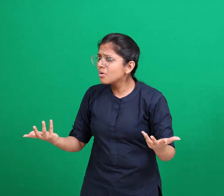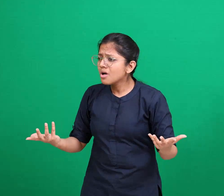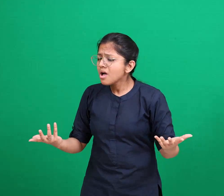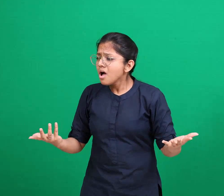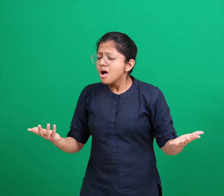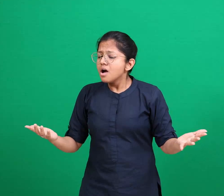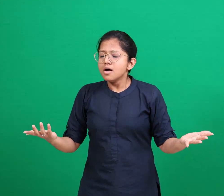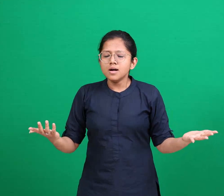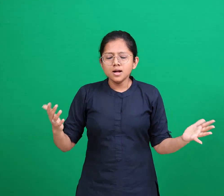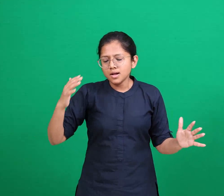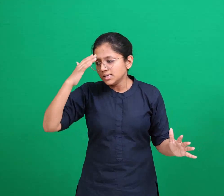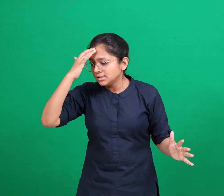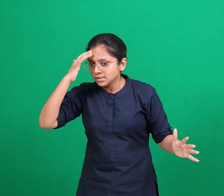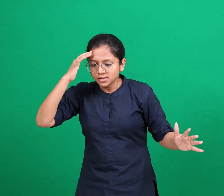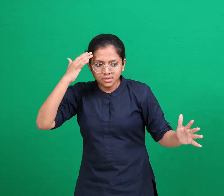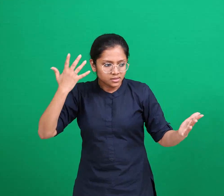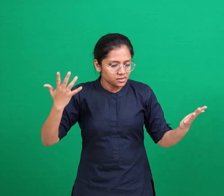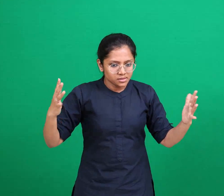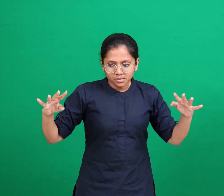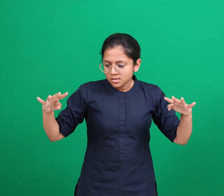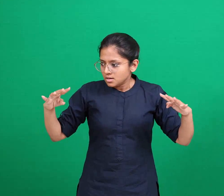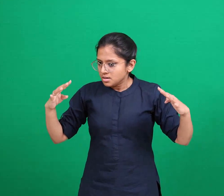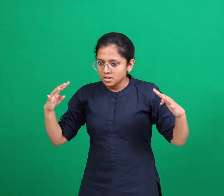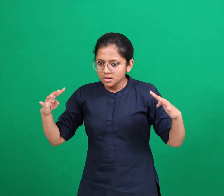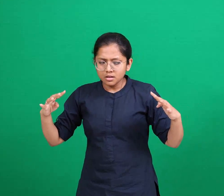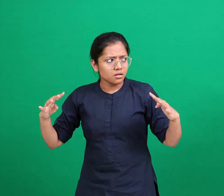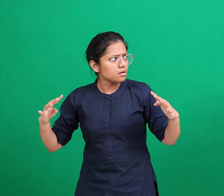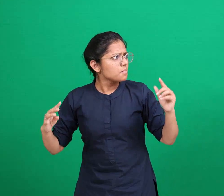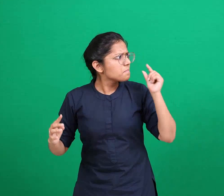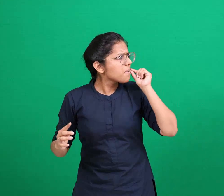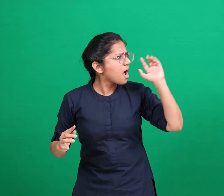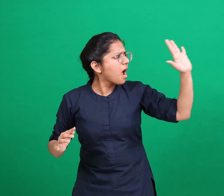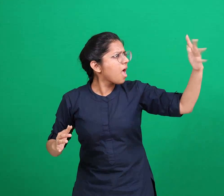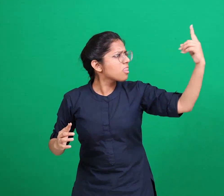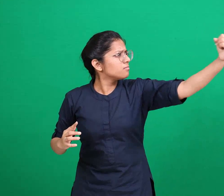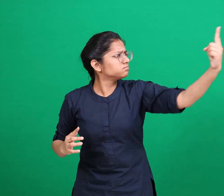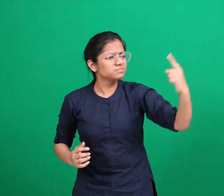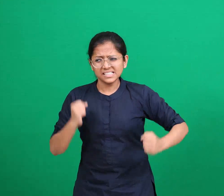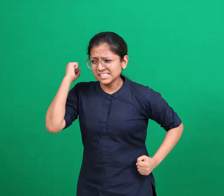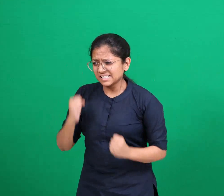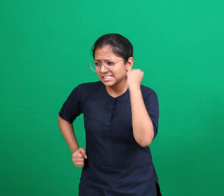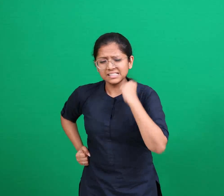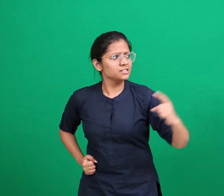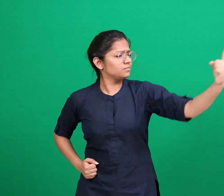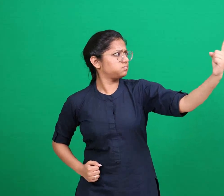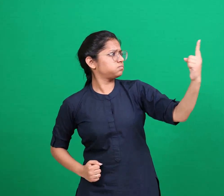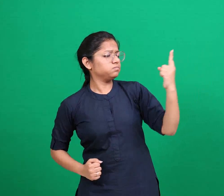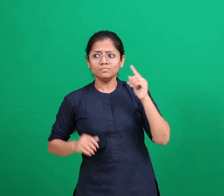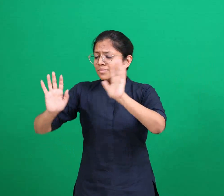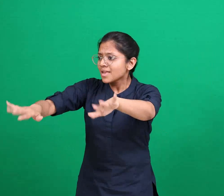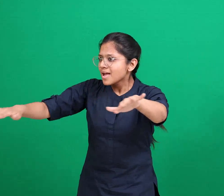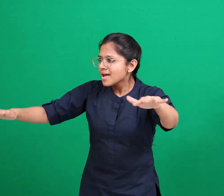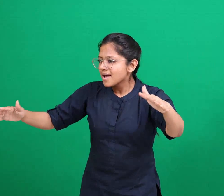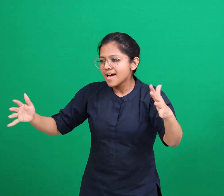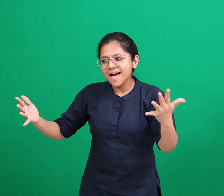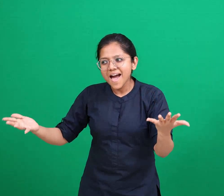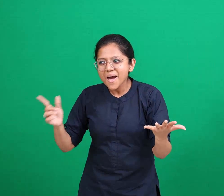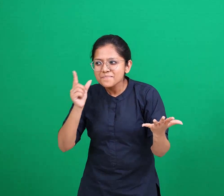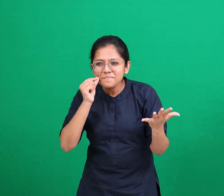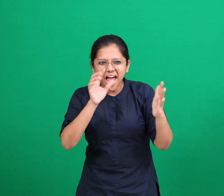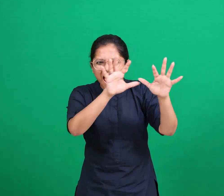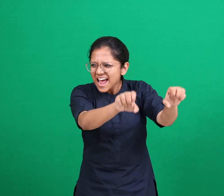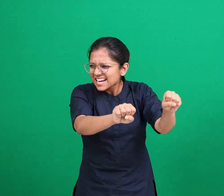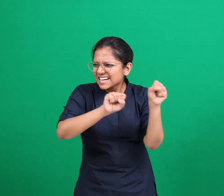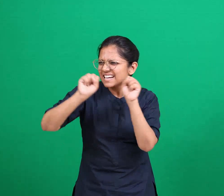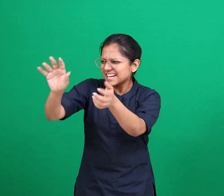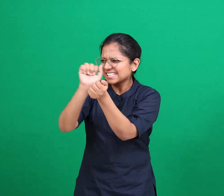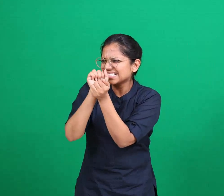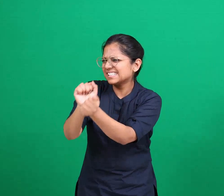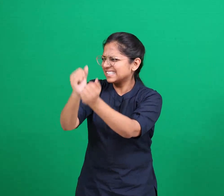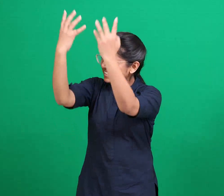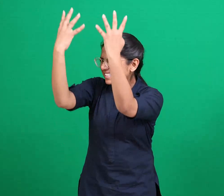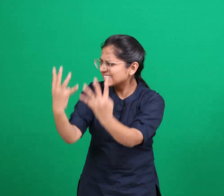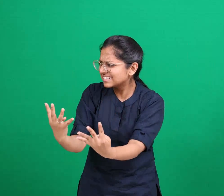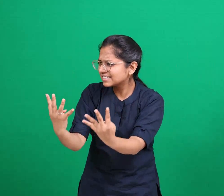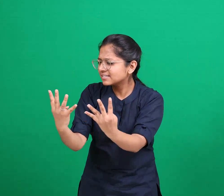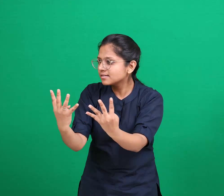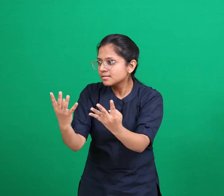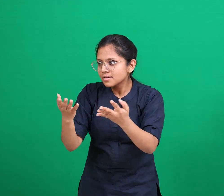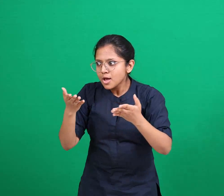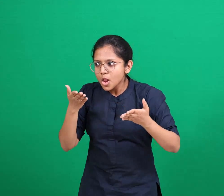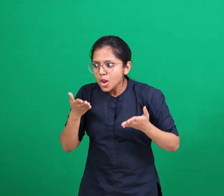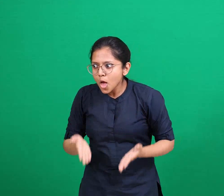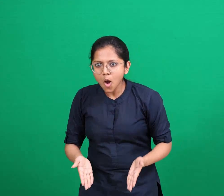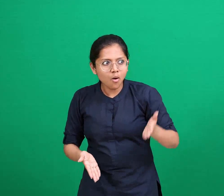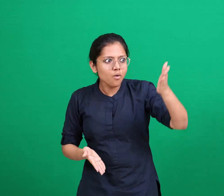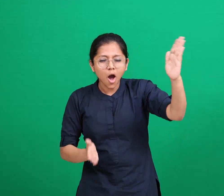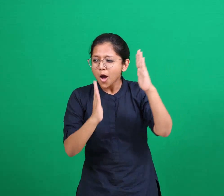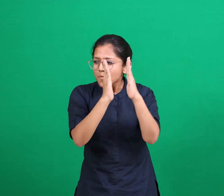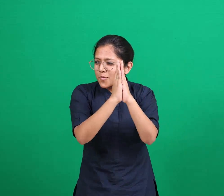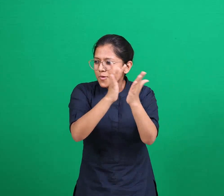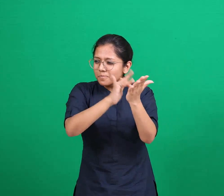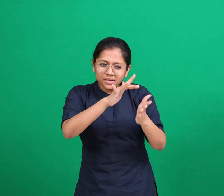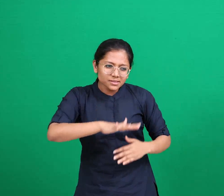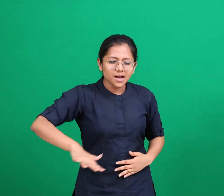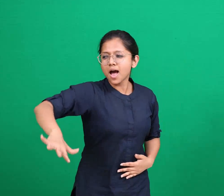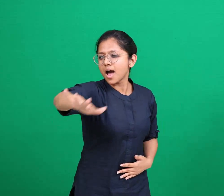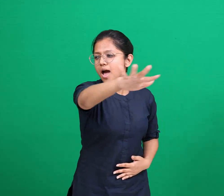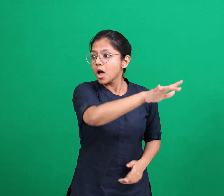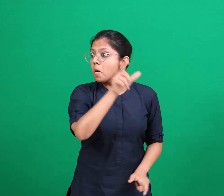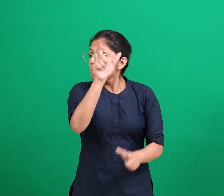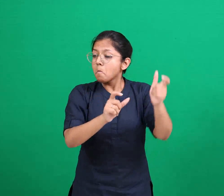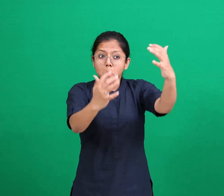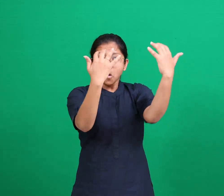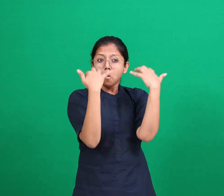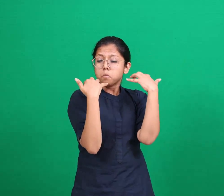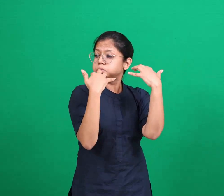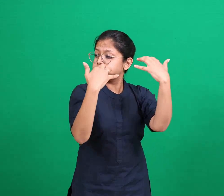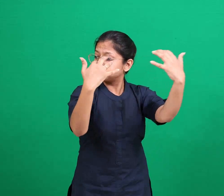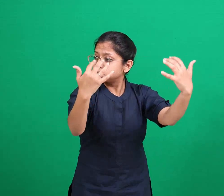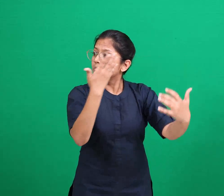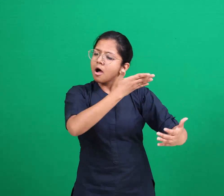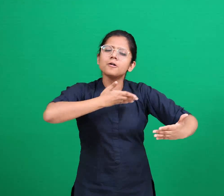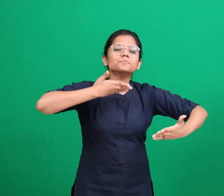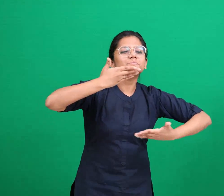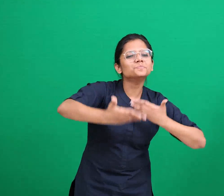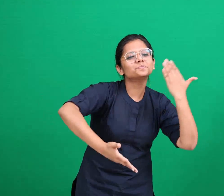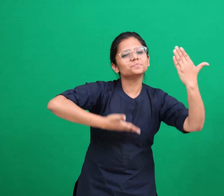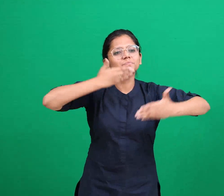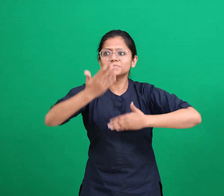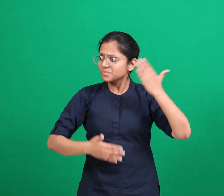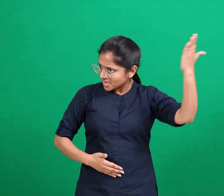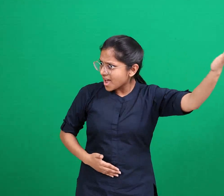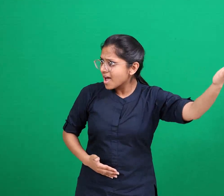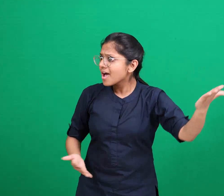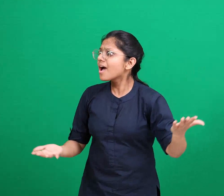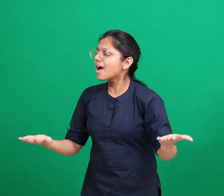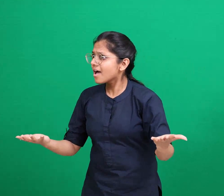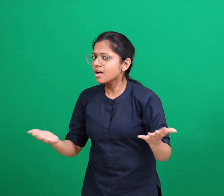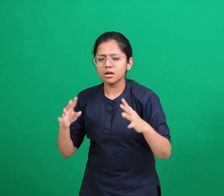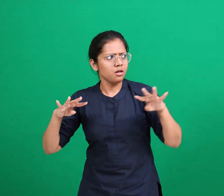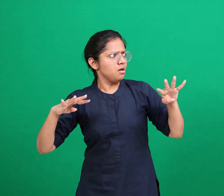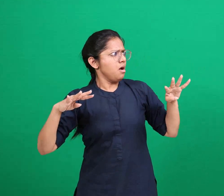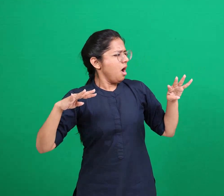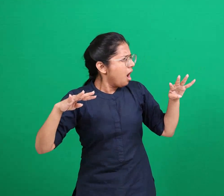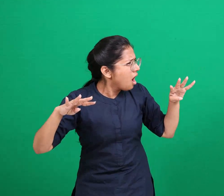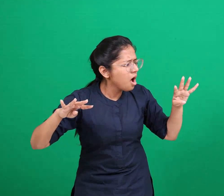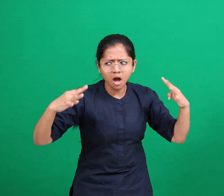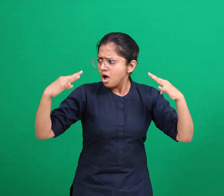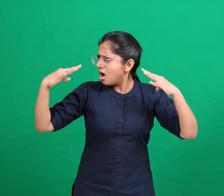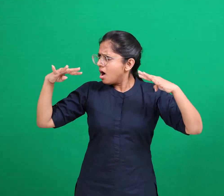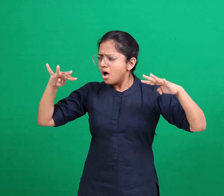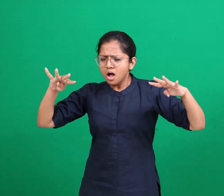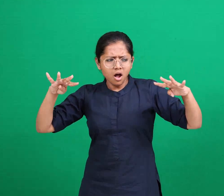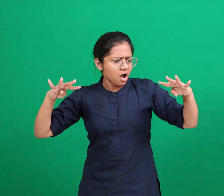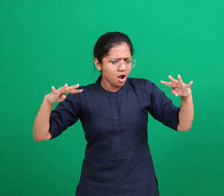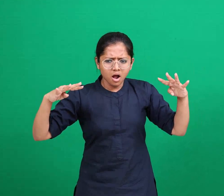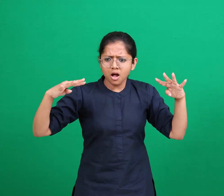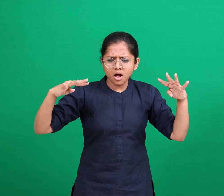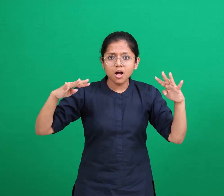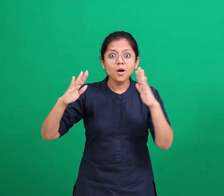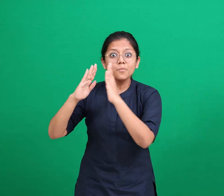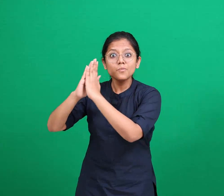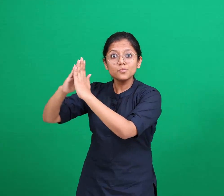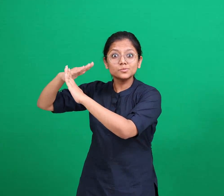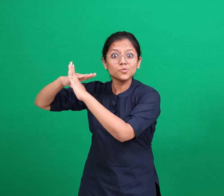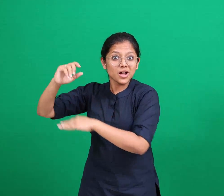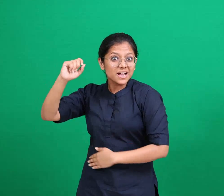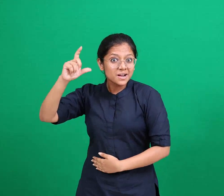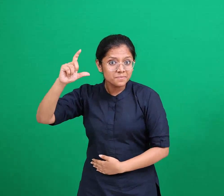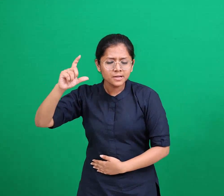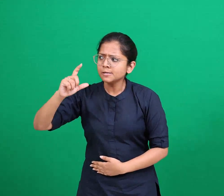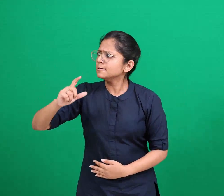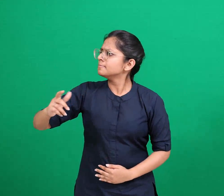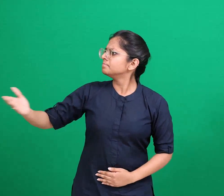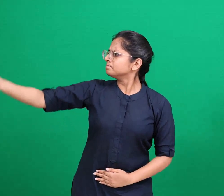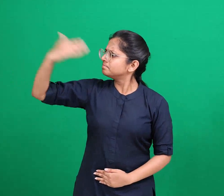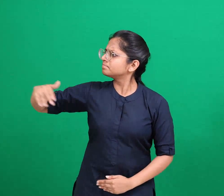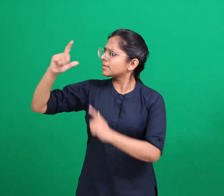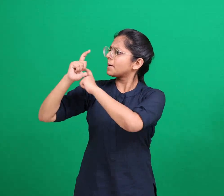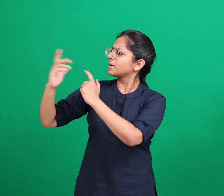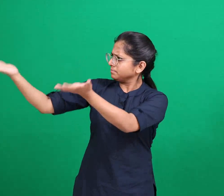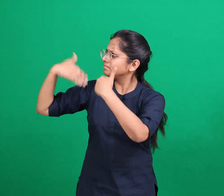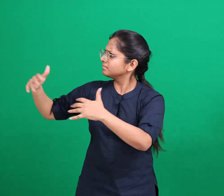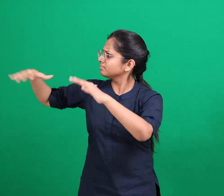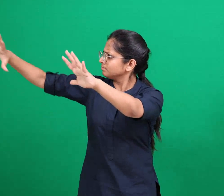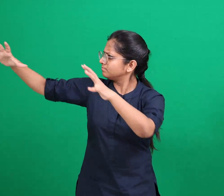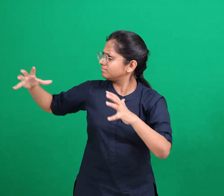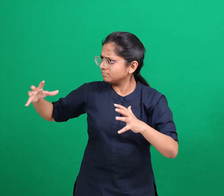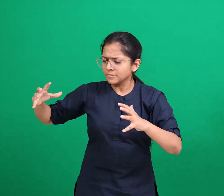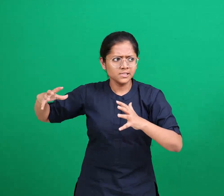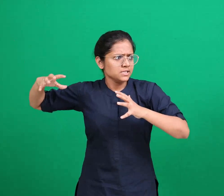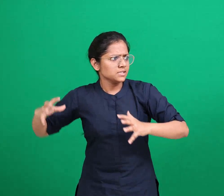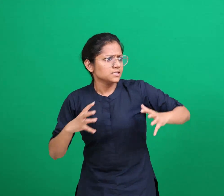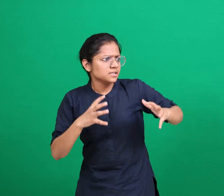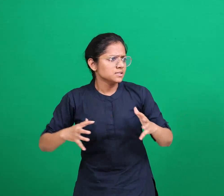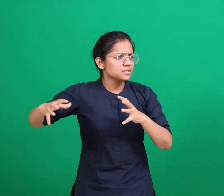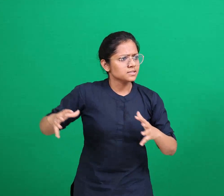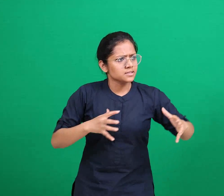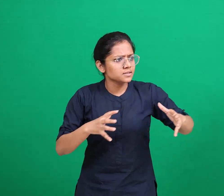Then someone came in and announced, "Look, the men you put in jail are standing in the temple courts teaching the people!"